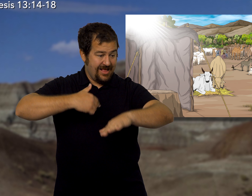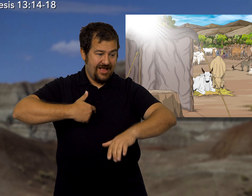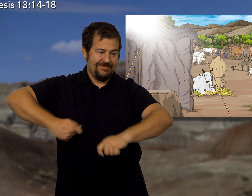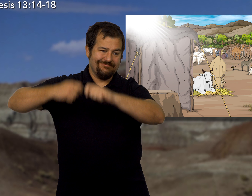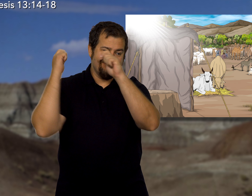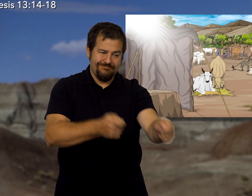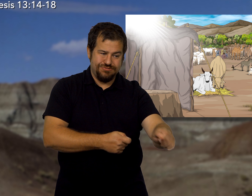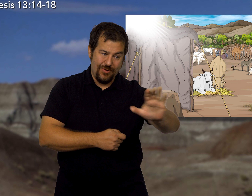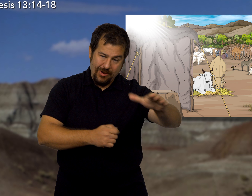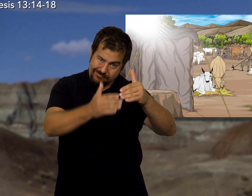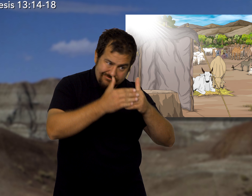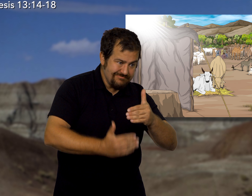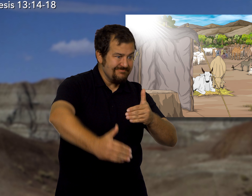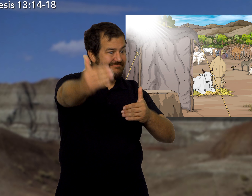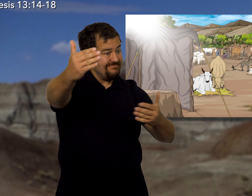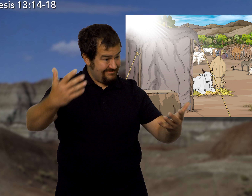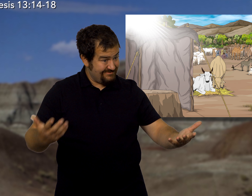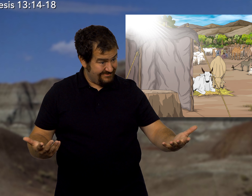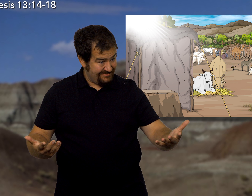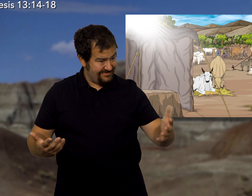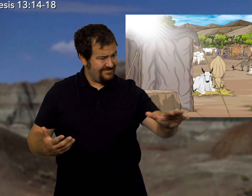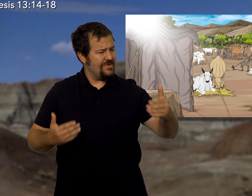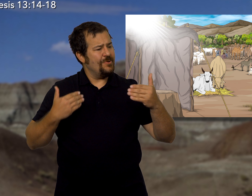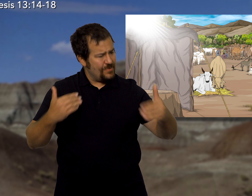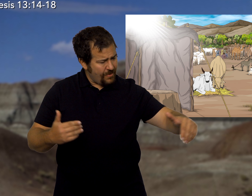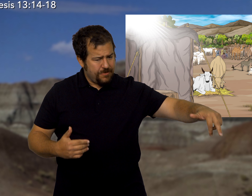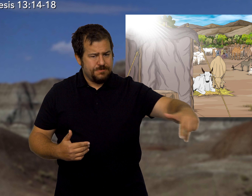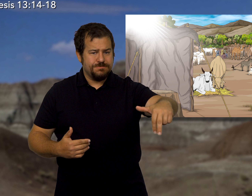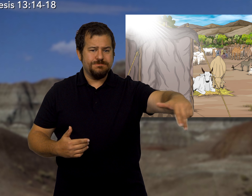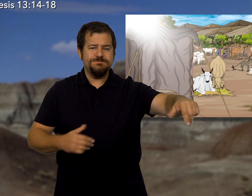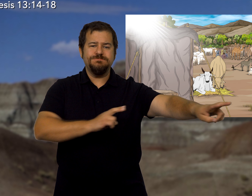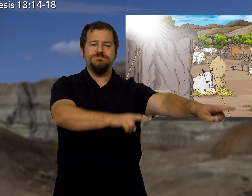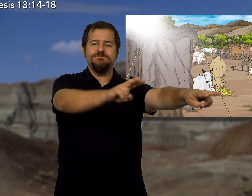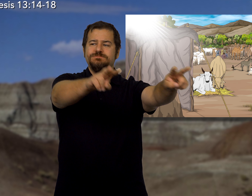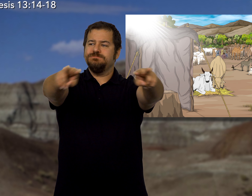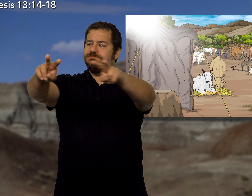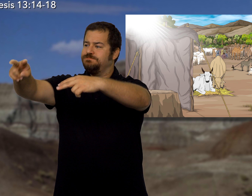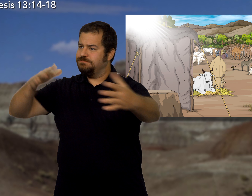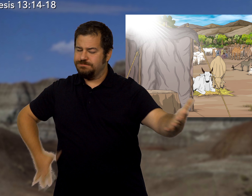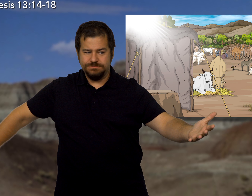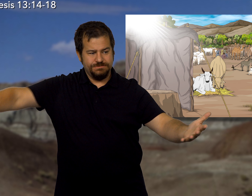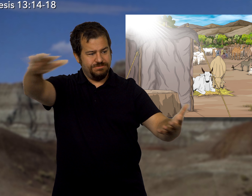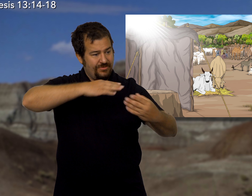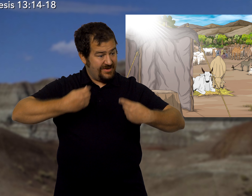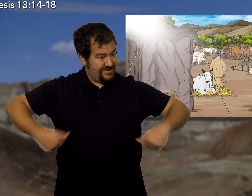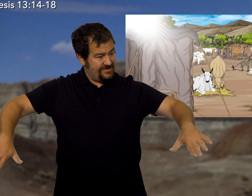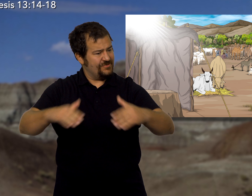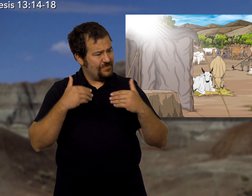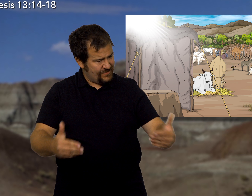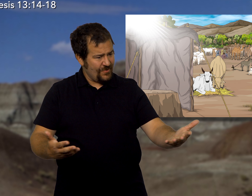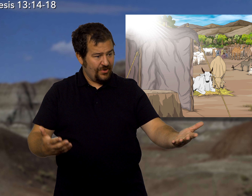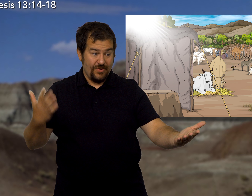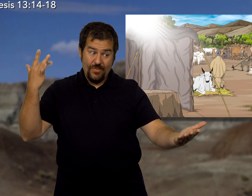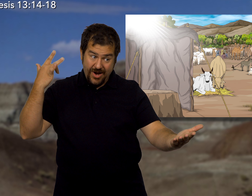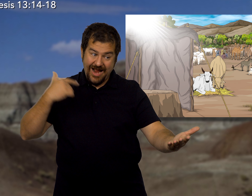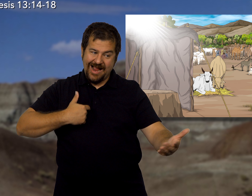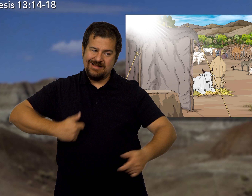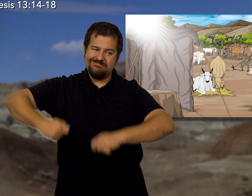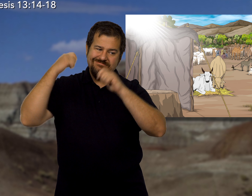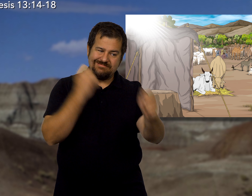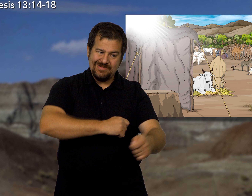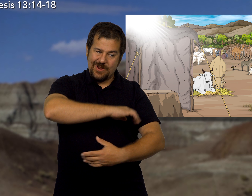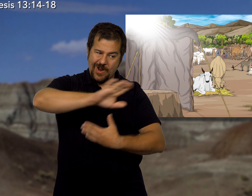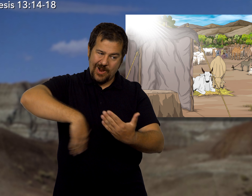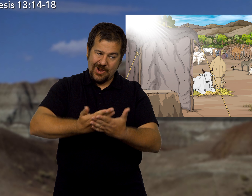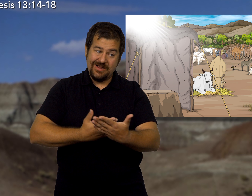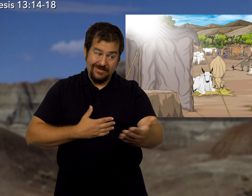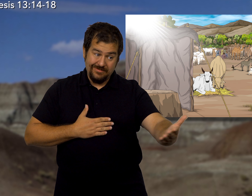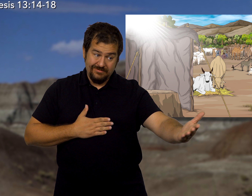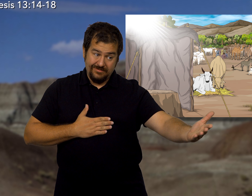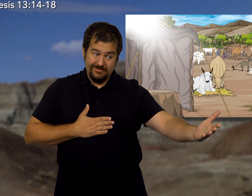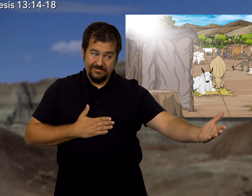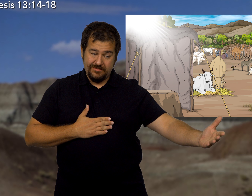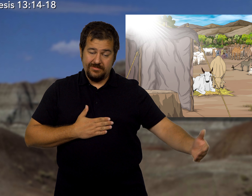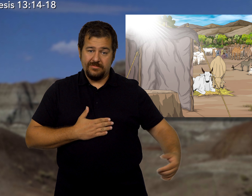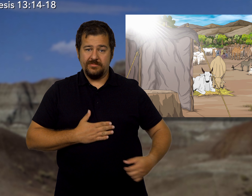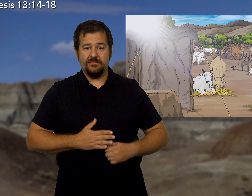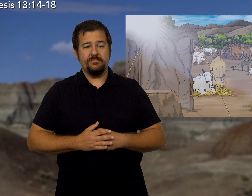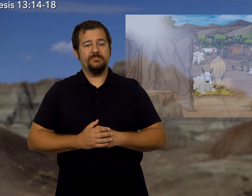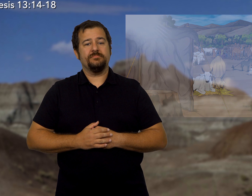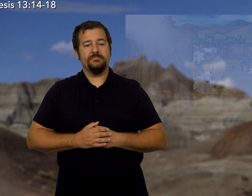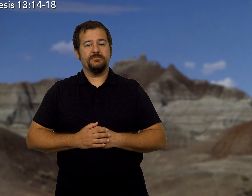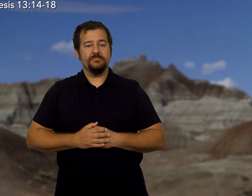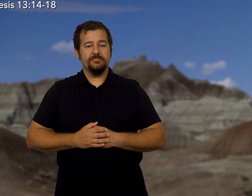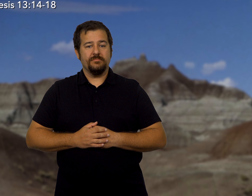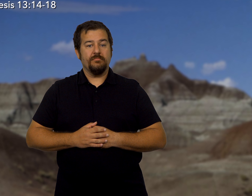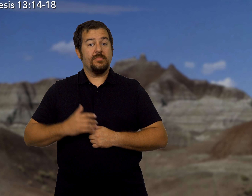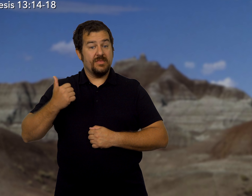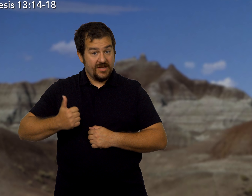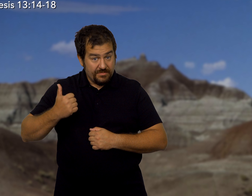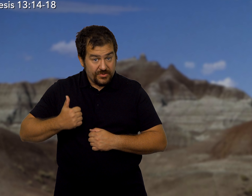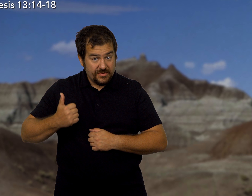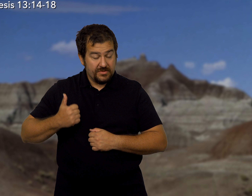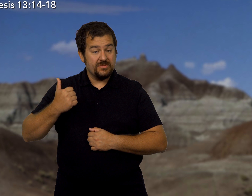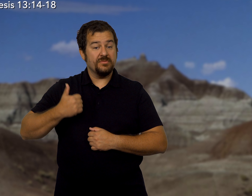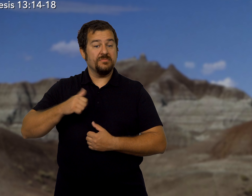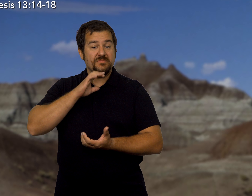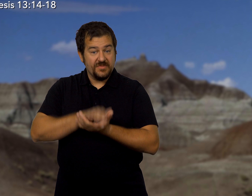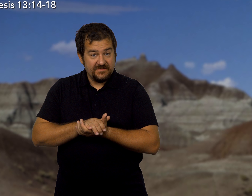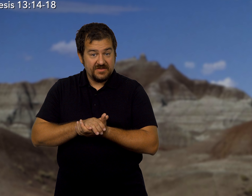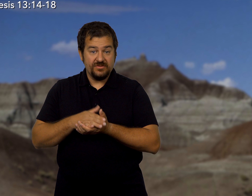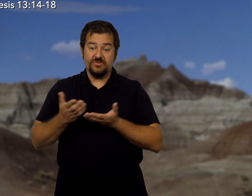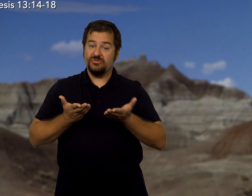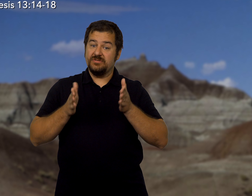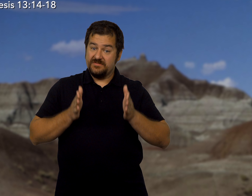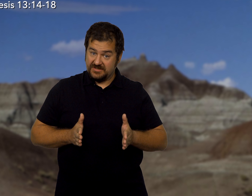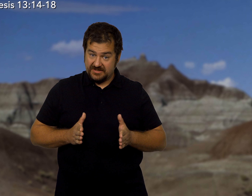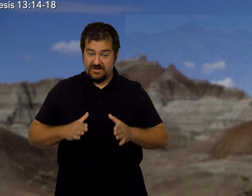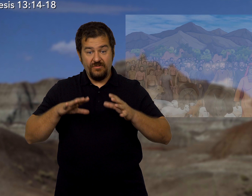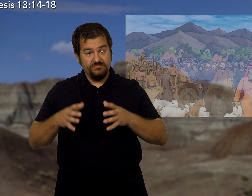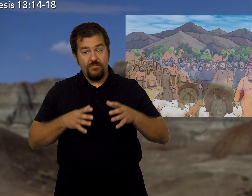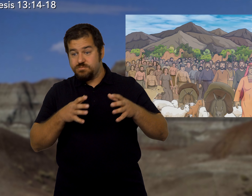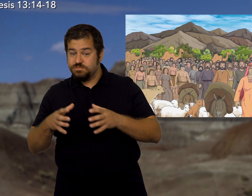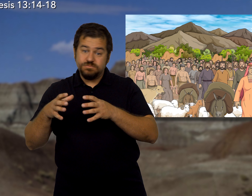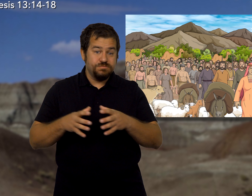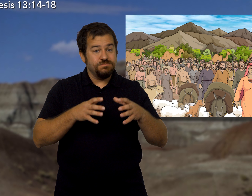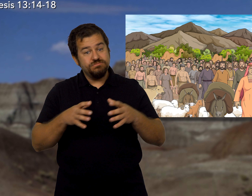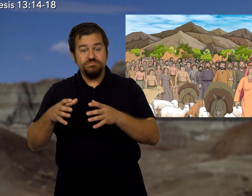Get up and walk around the land, through its length and breadth, for I will give it to you.”